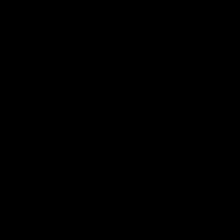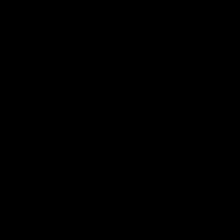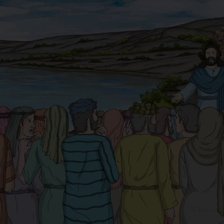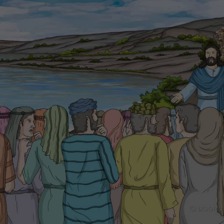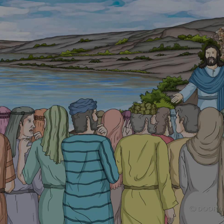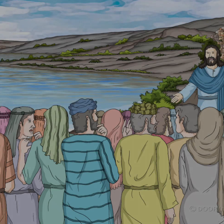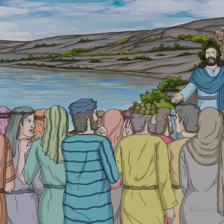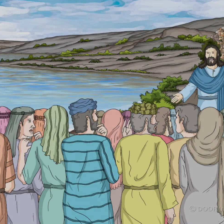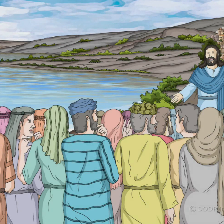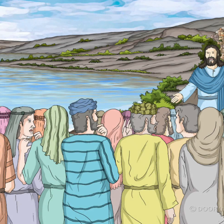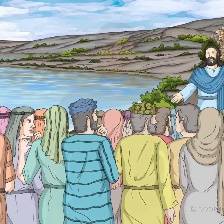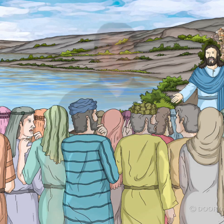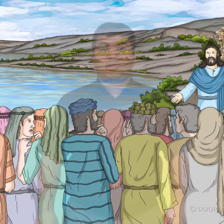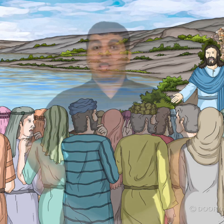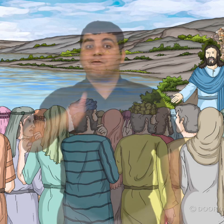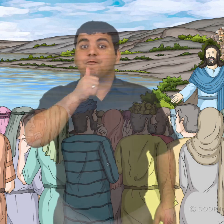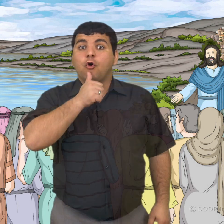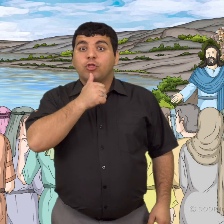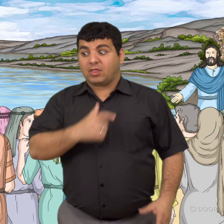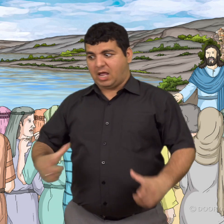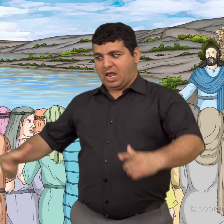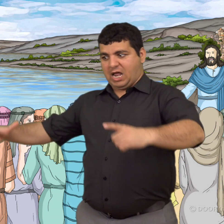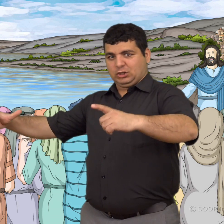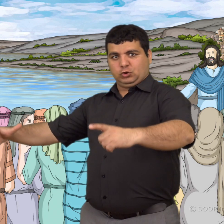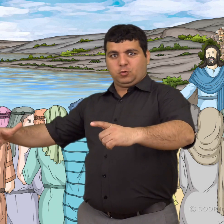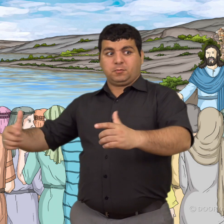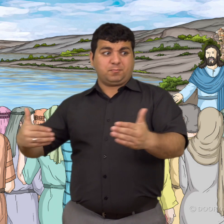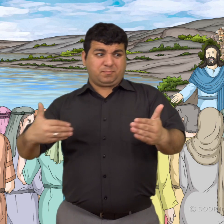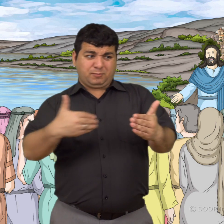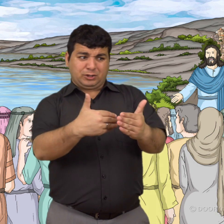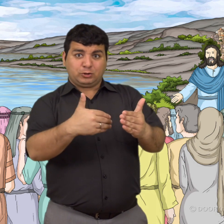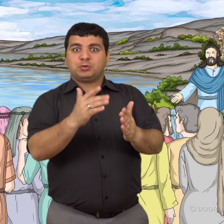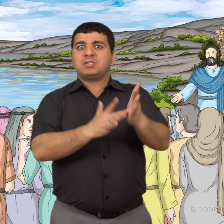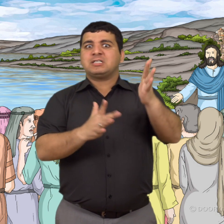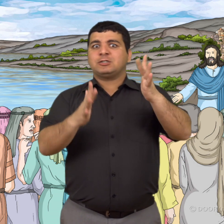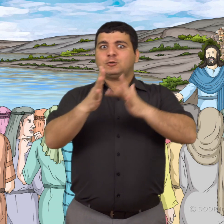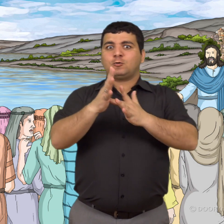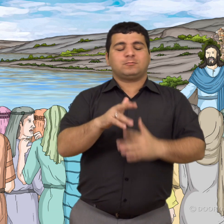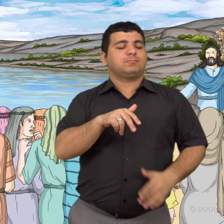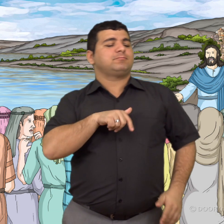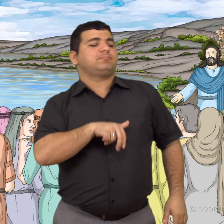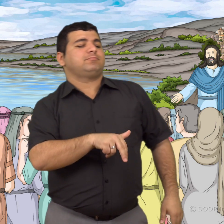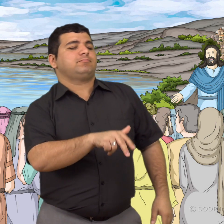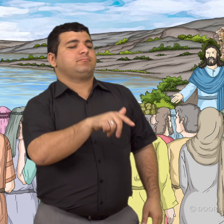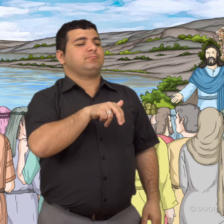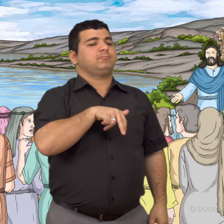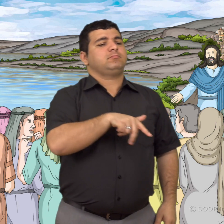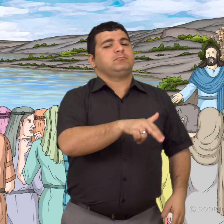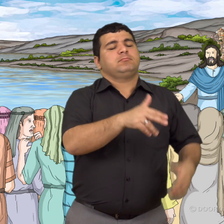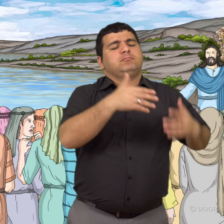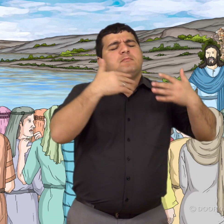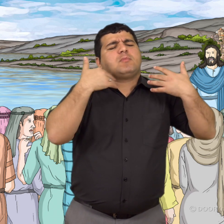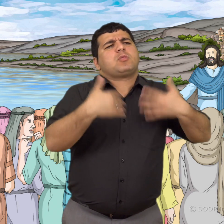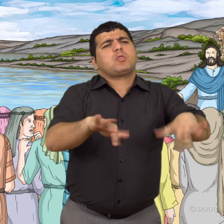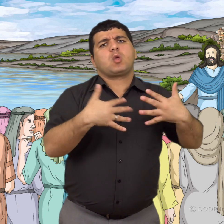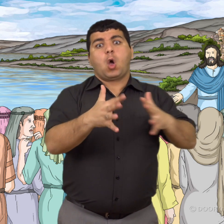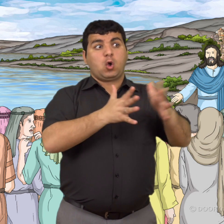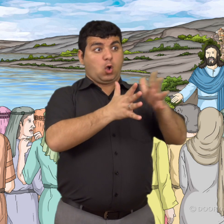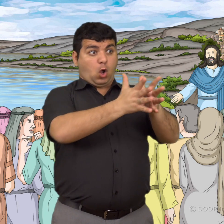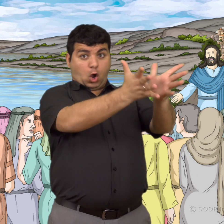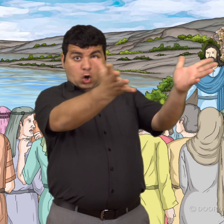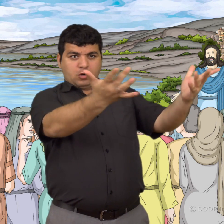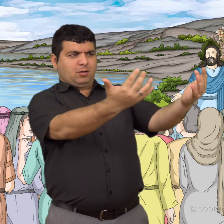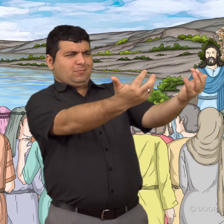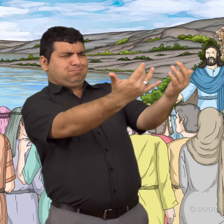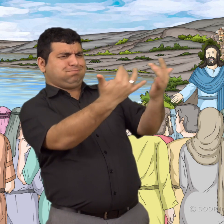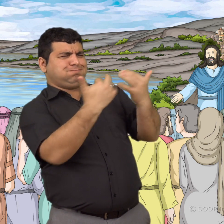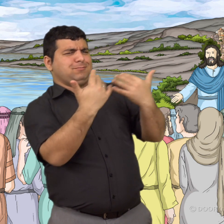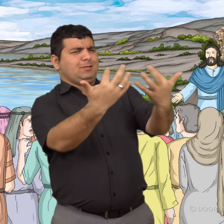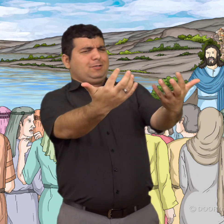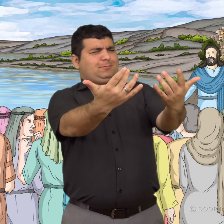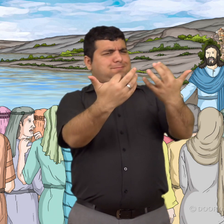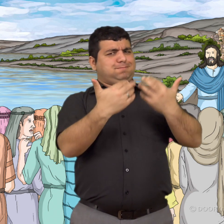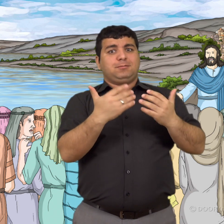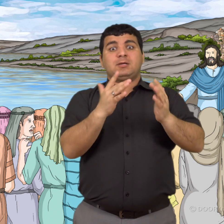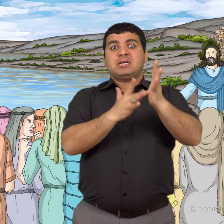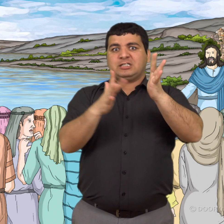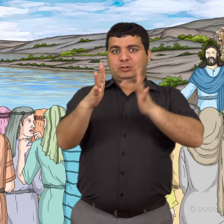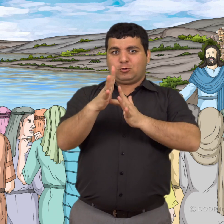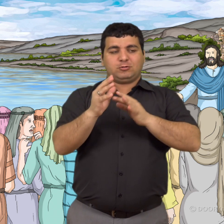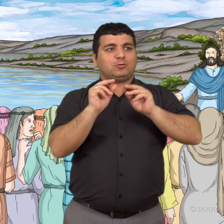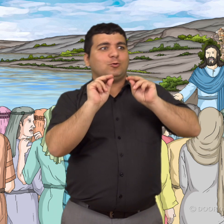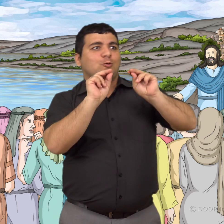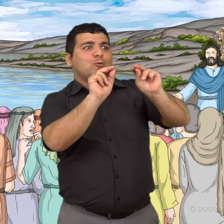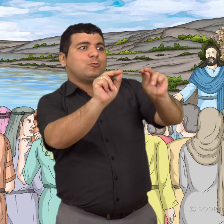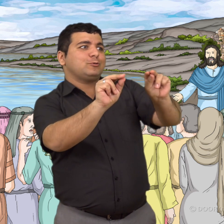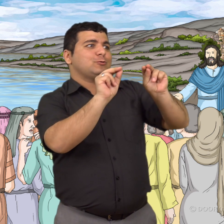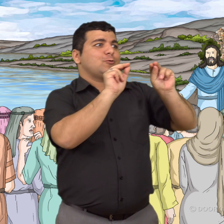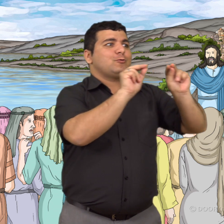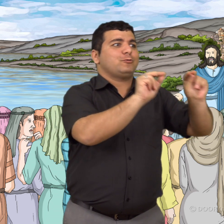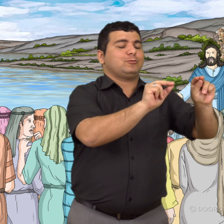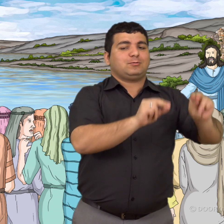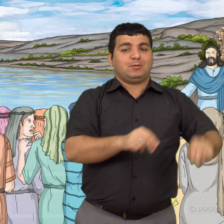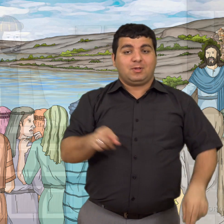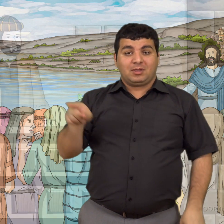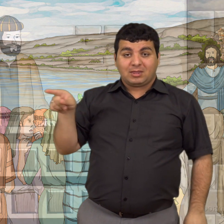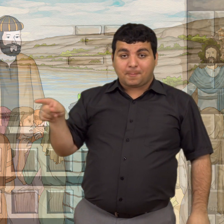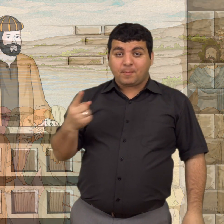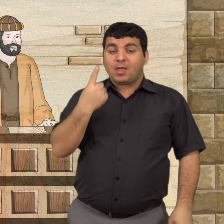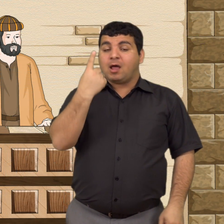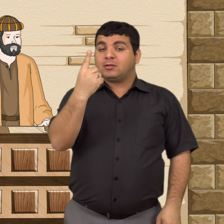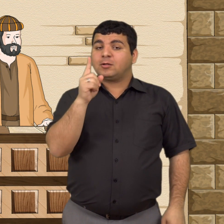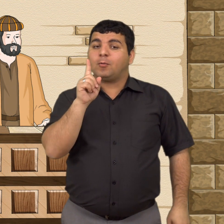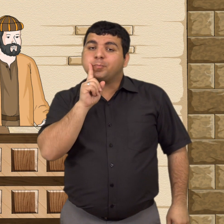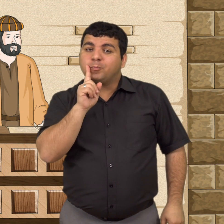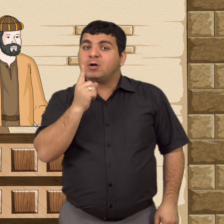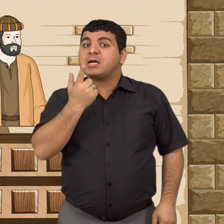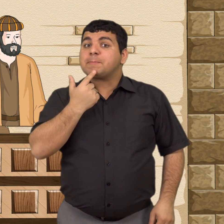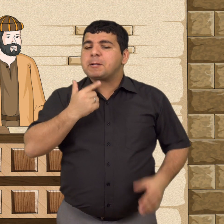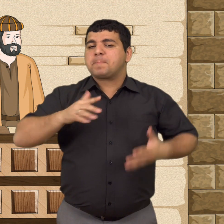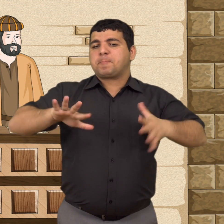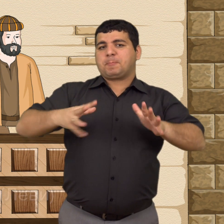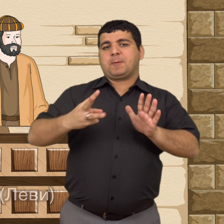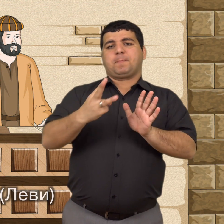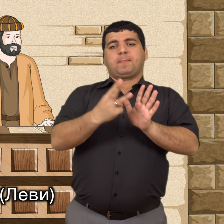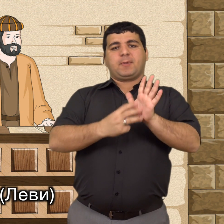Once again Jesus went out beside the sea. All the people came to Him, and He taught them there.